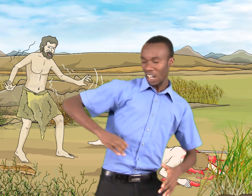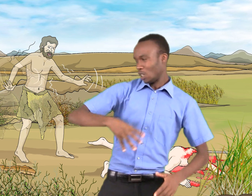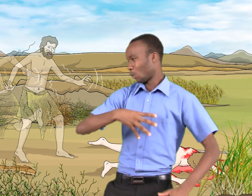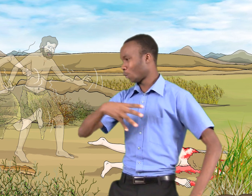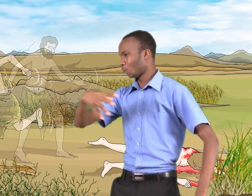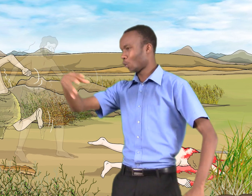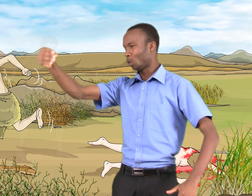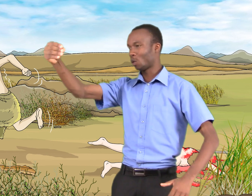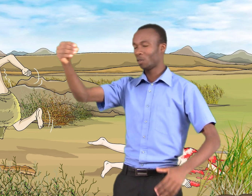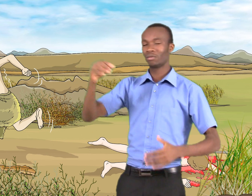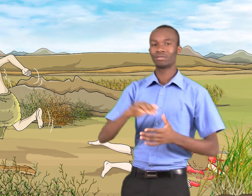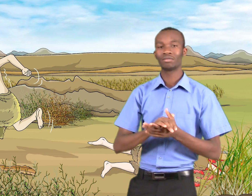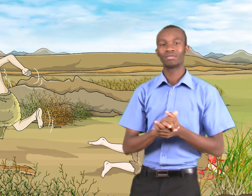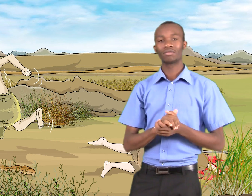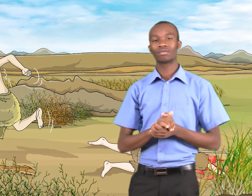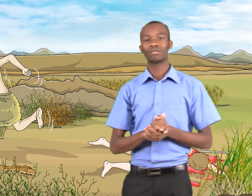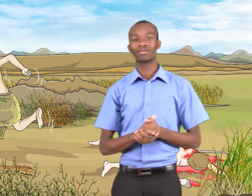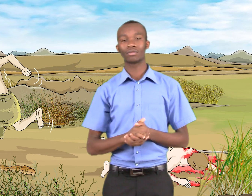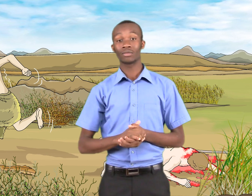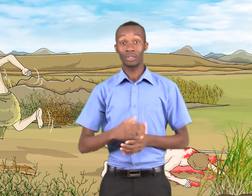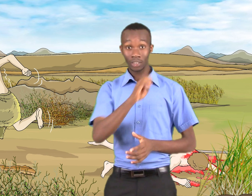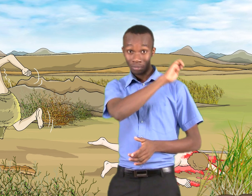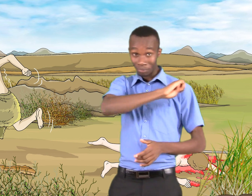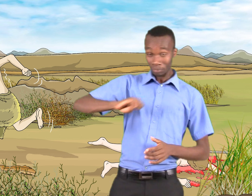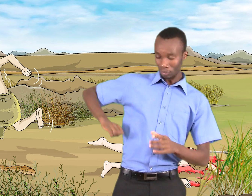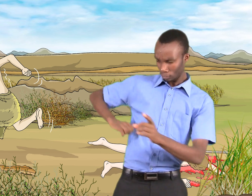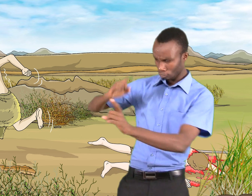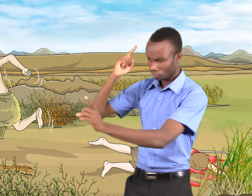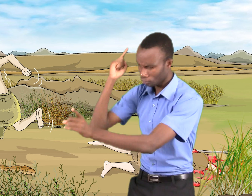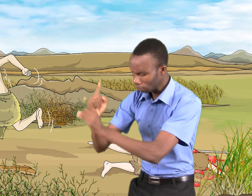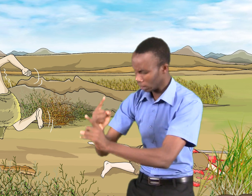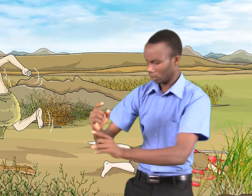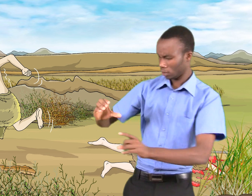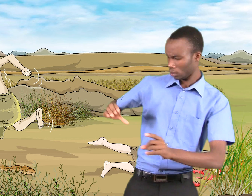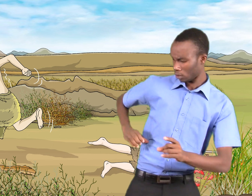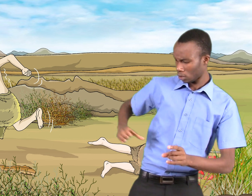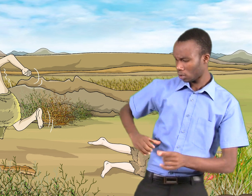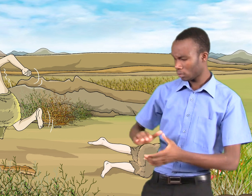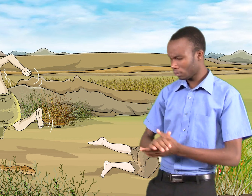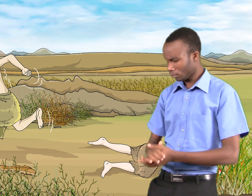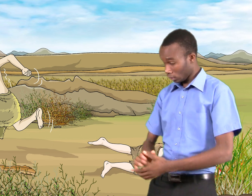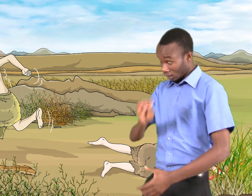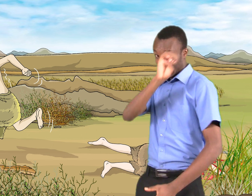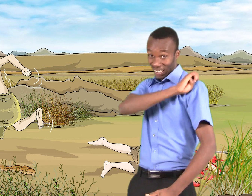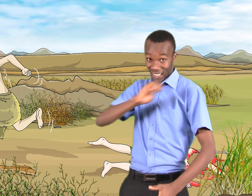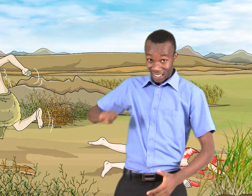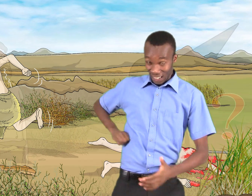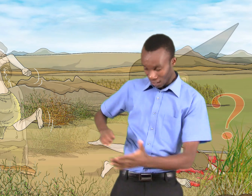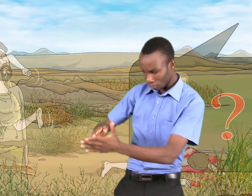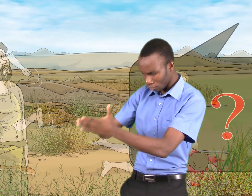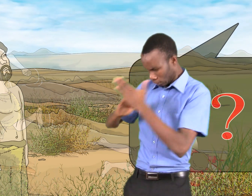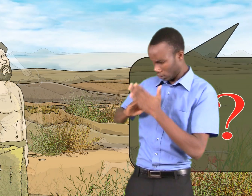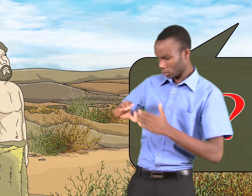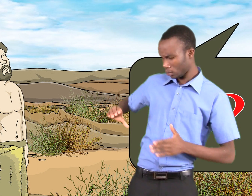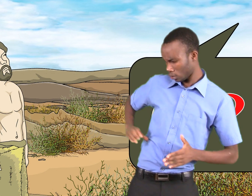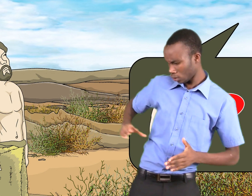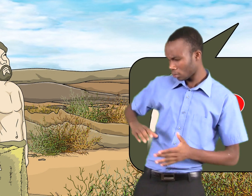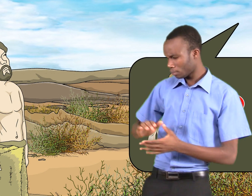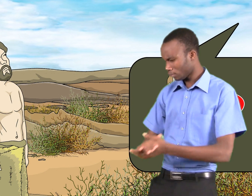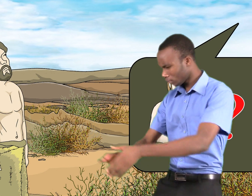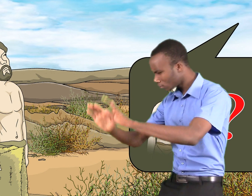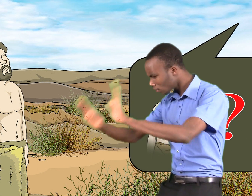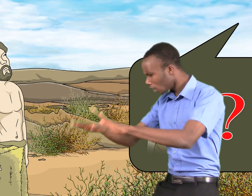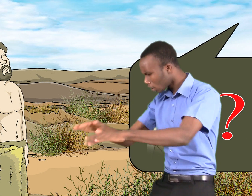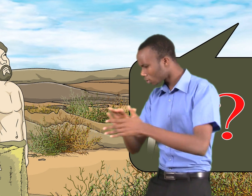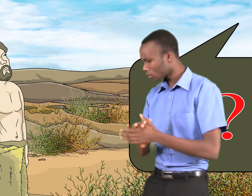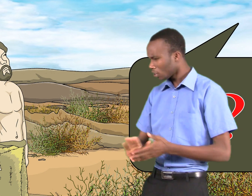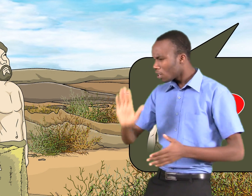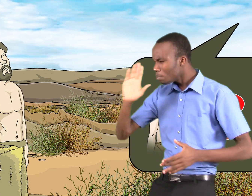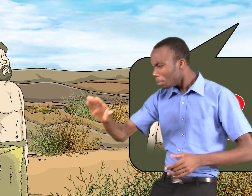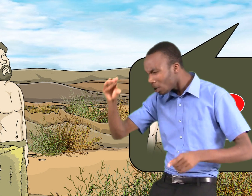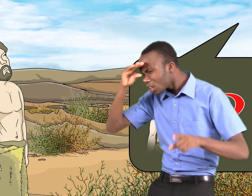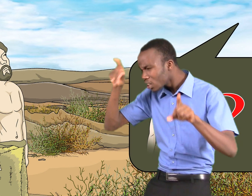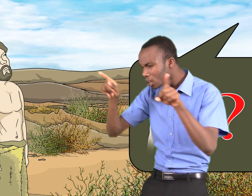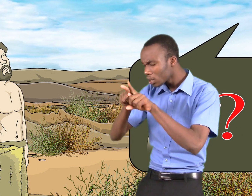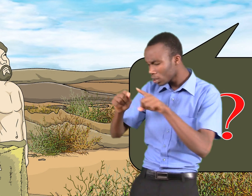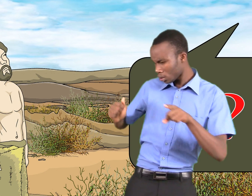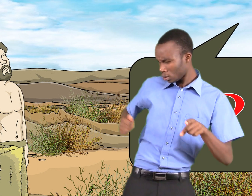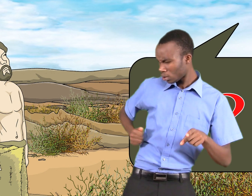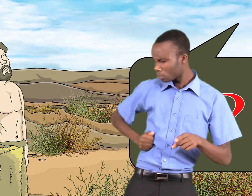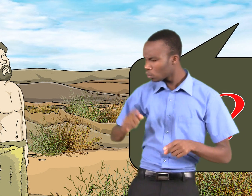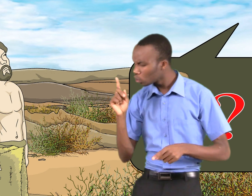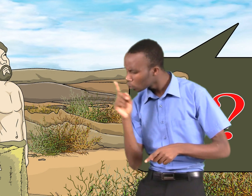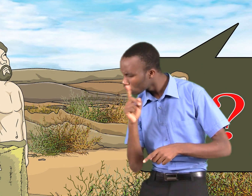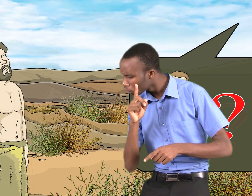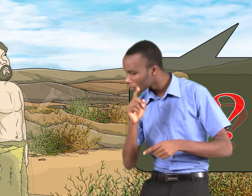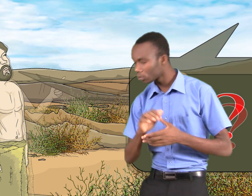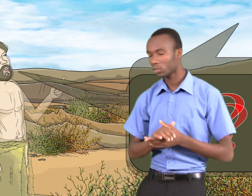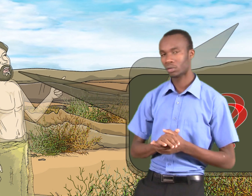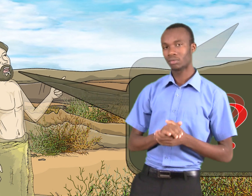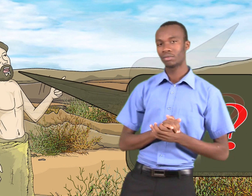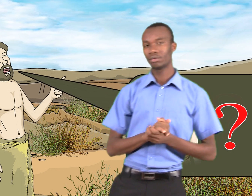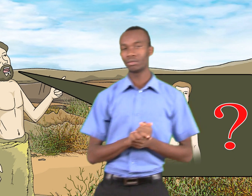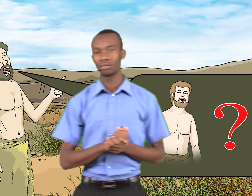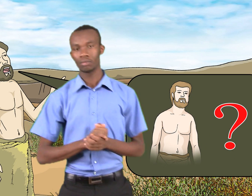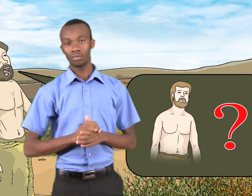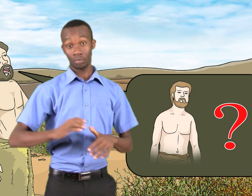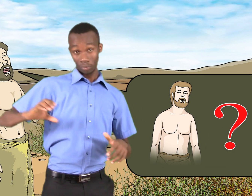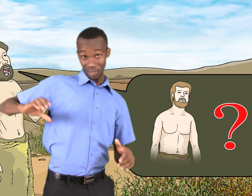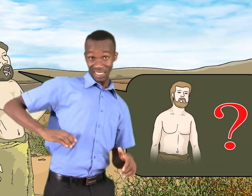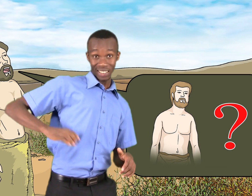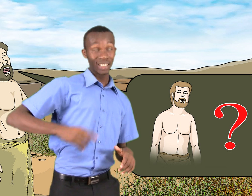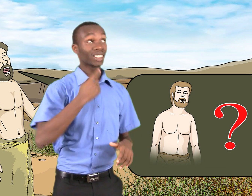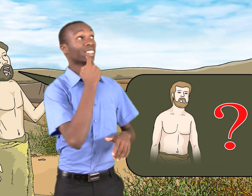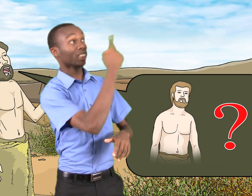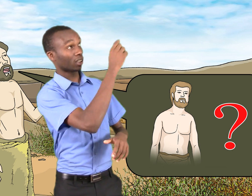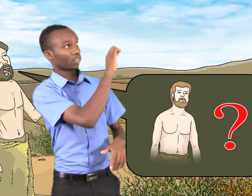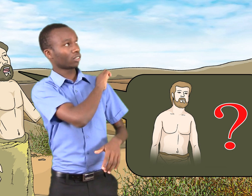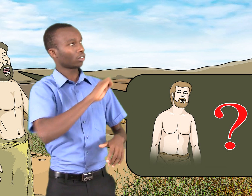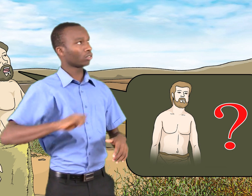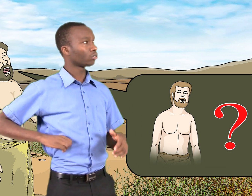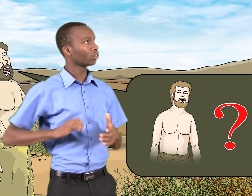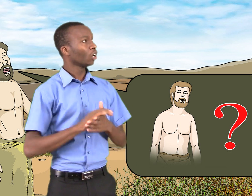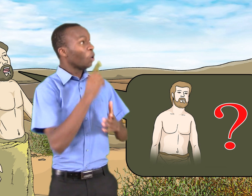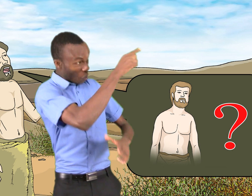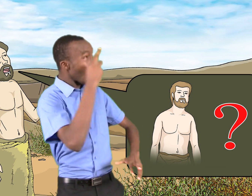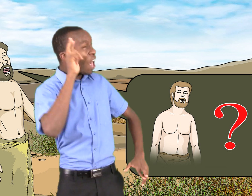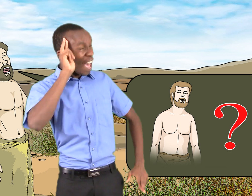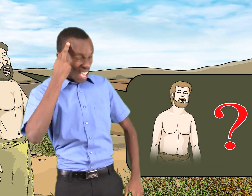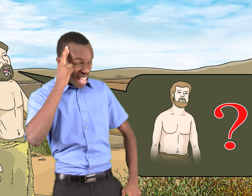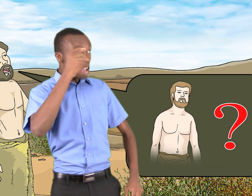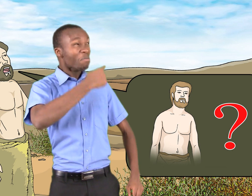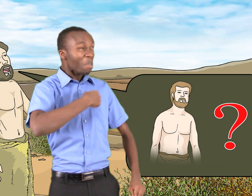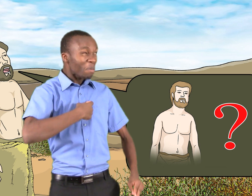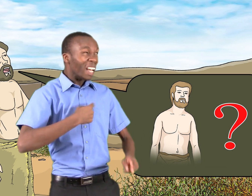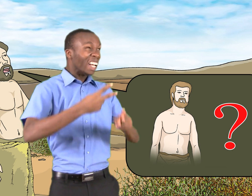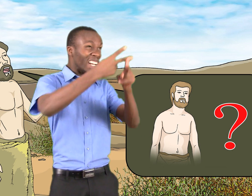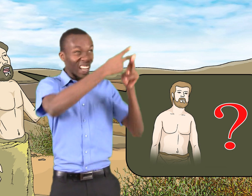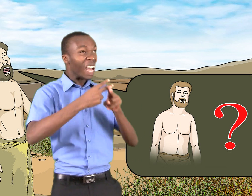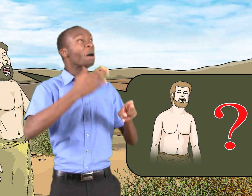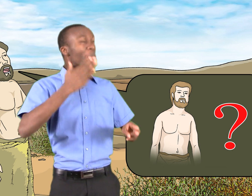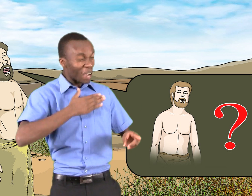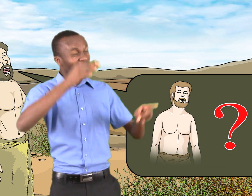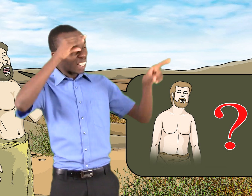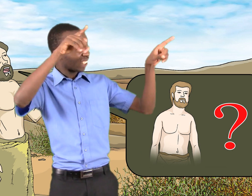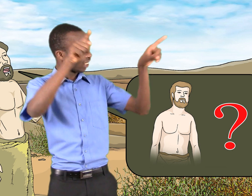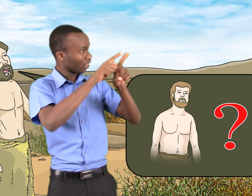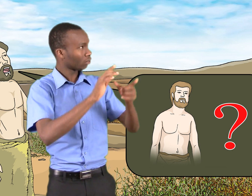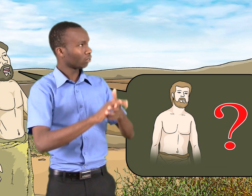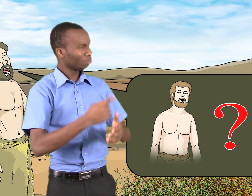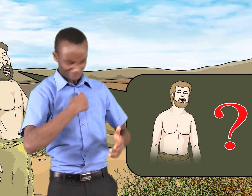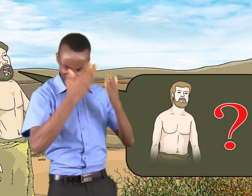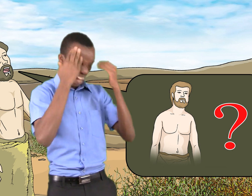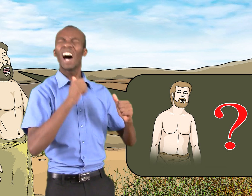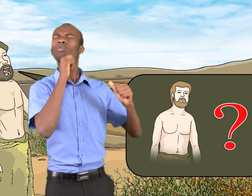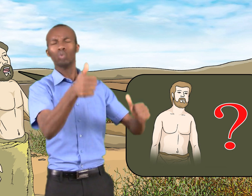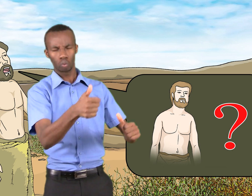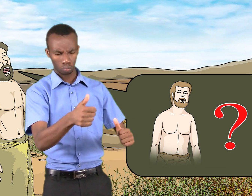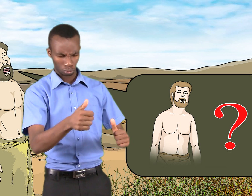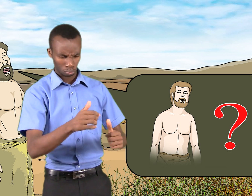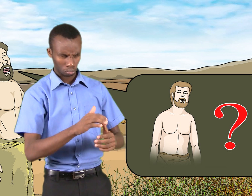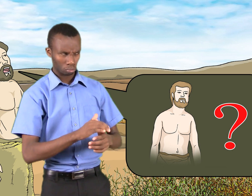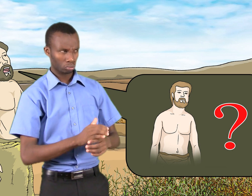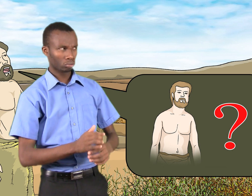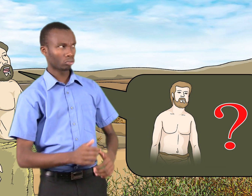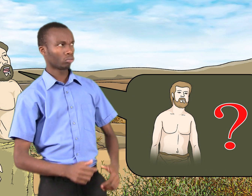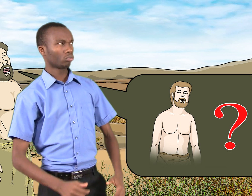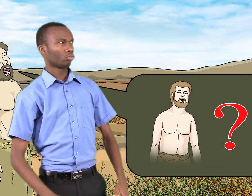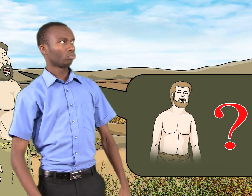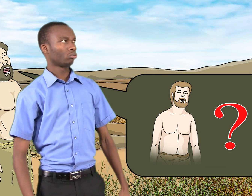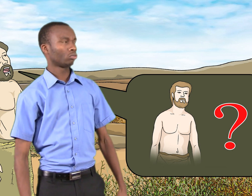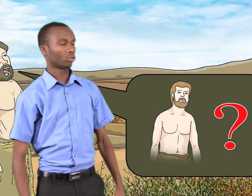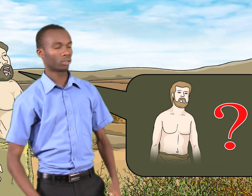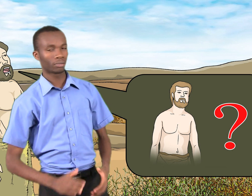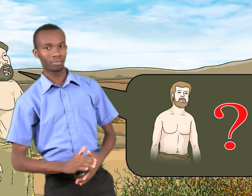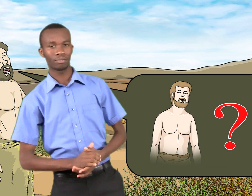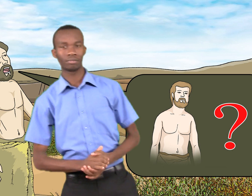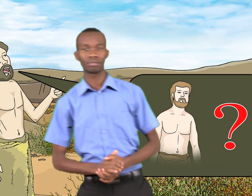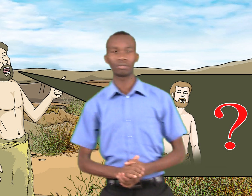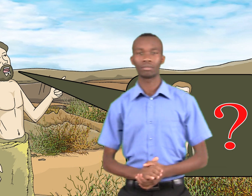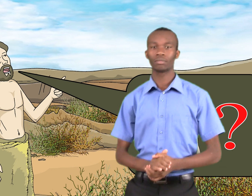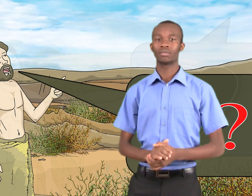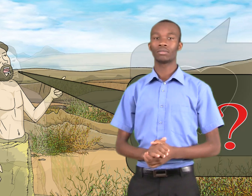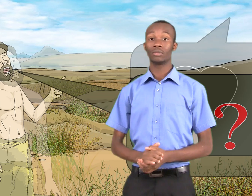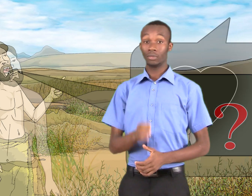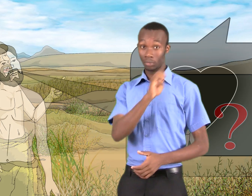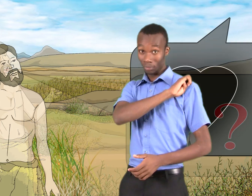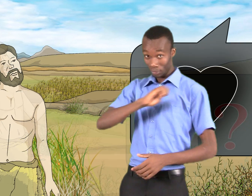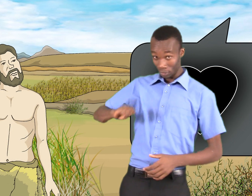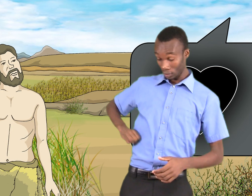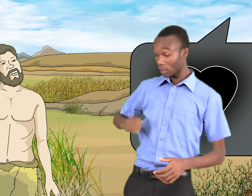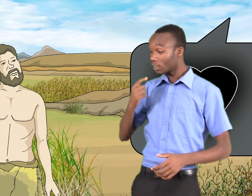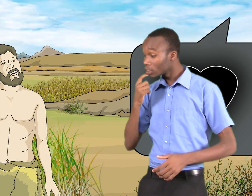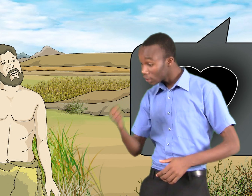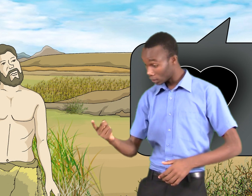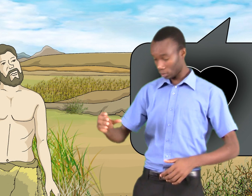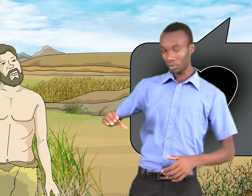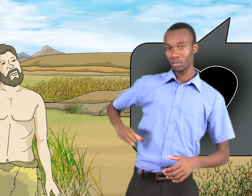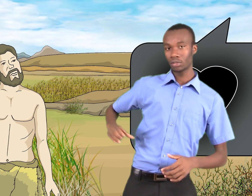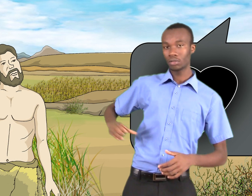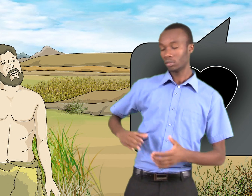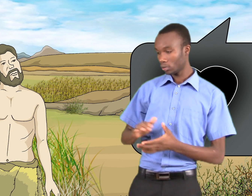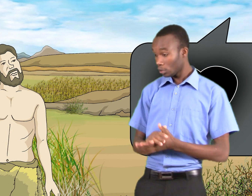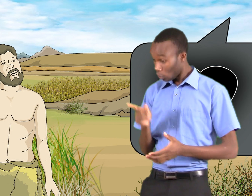And the LORD said to Cain, “Where is your brother Abel?” “I do not know!” he answered.